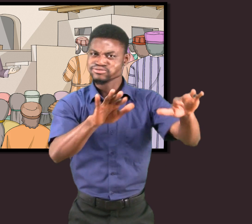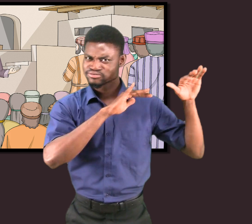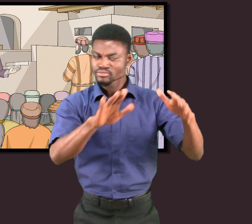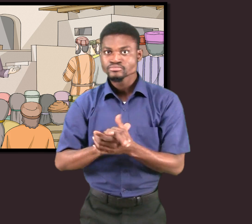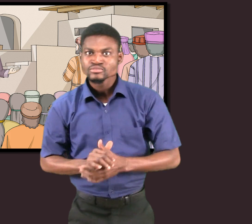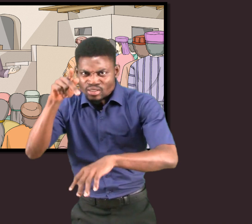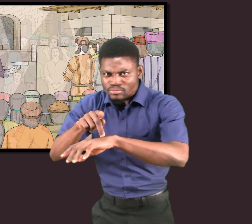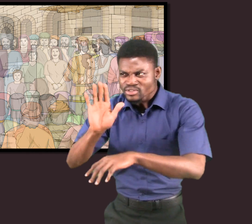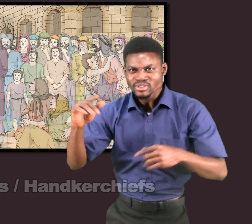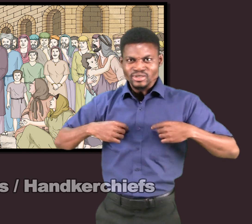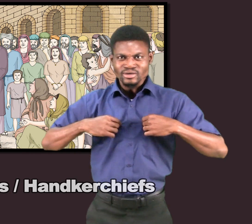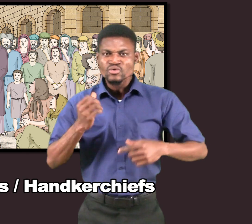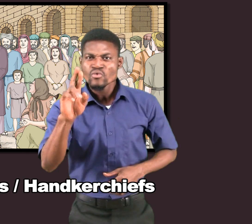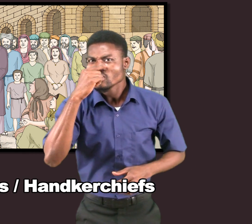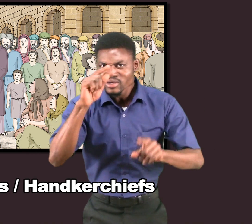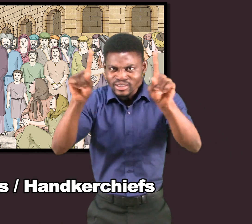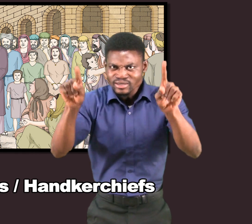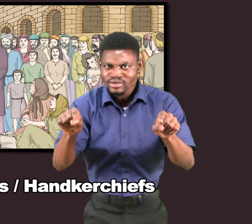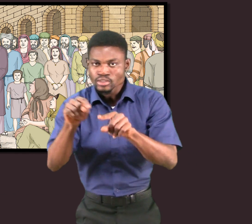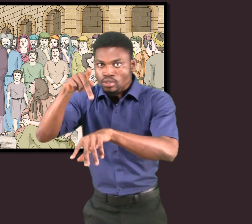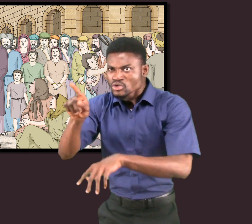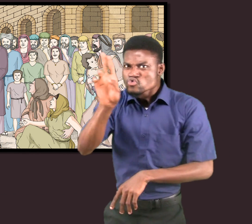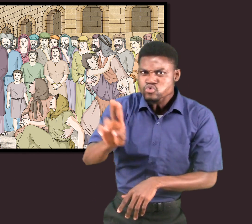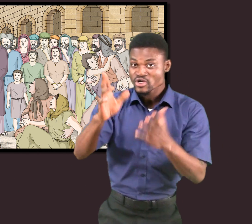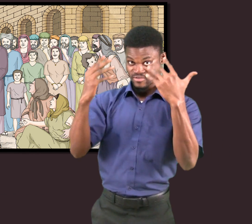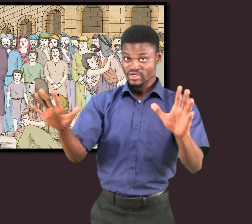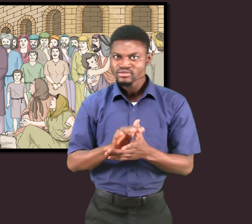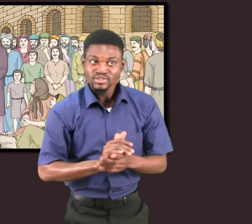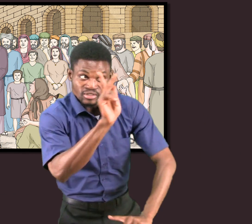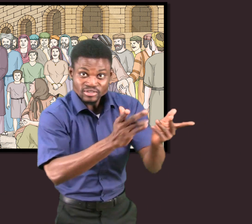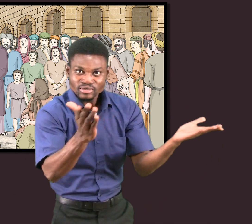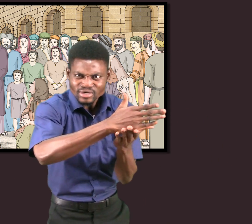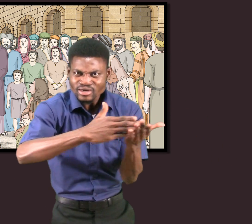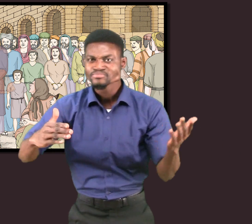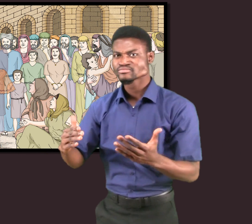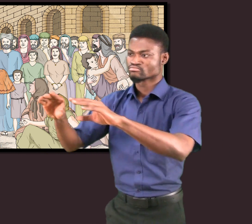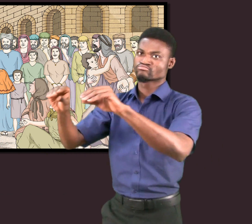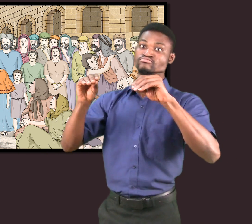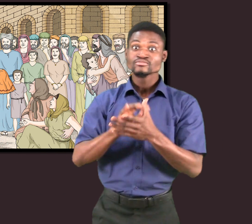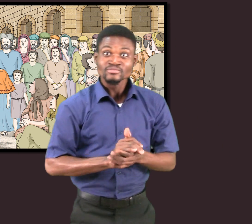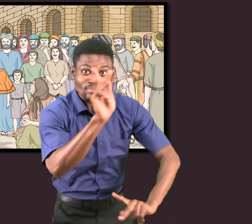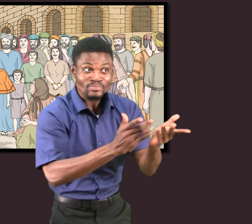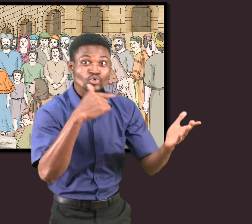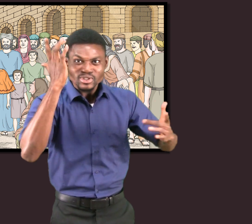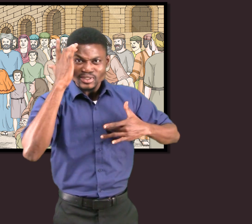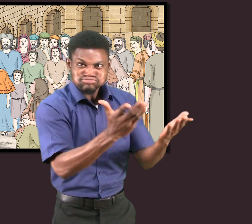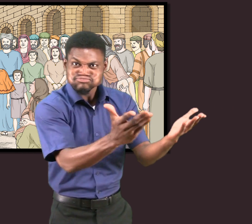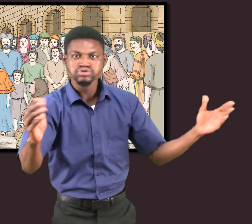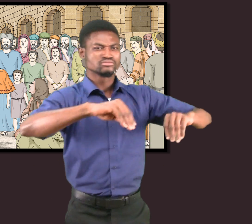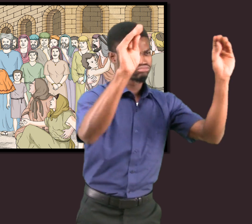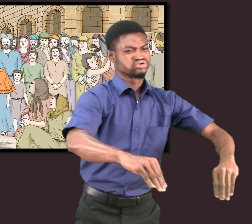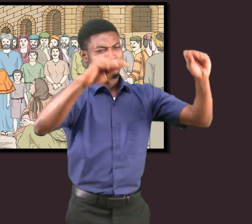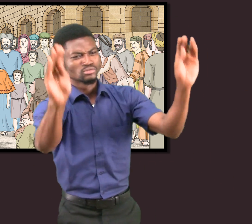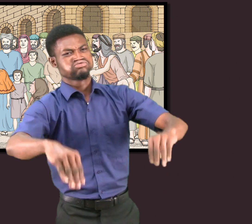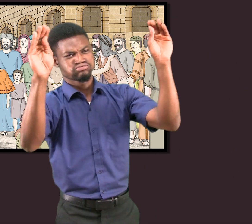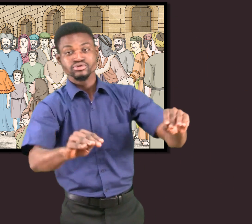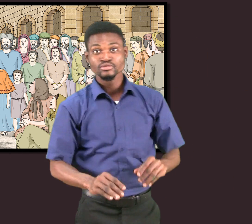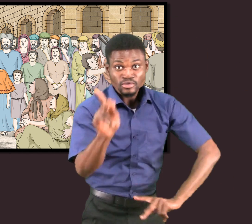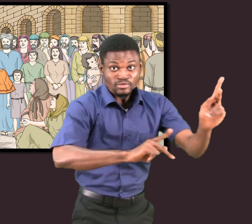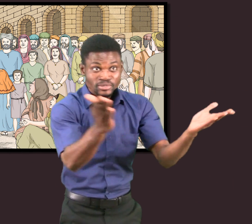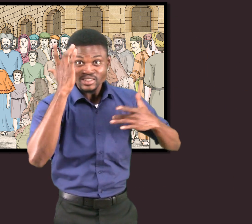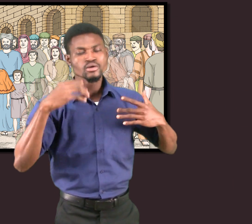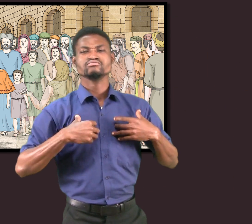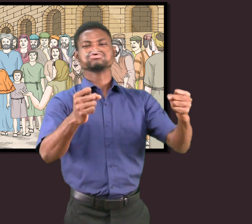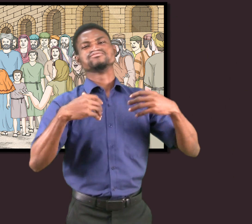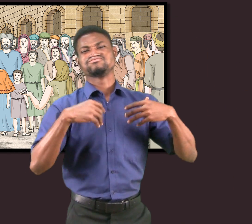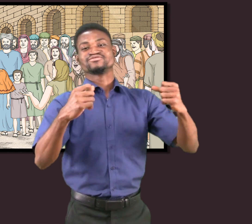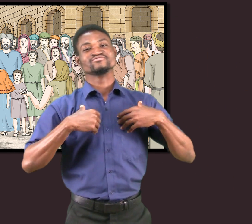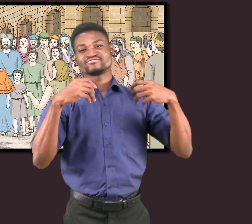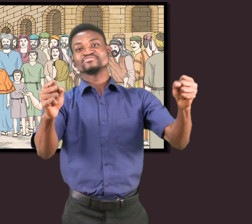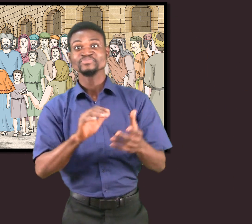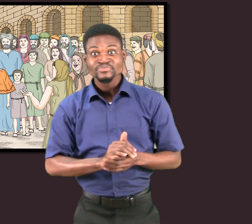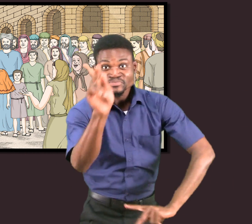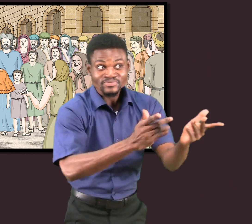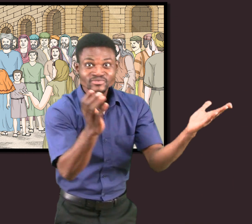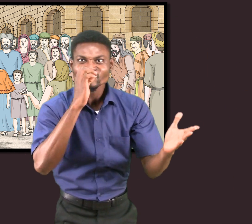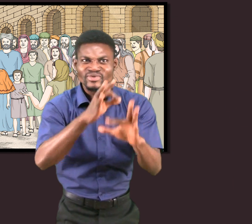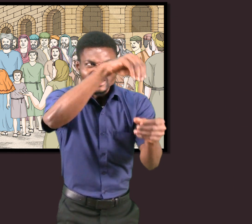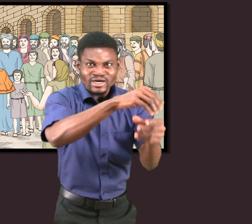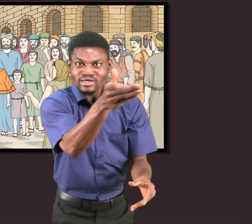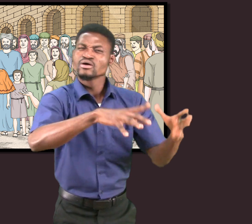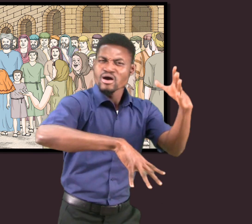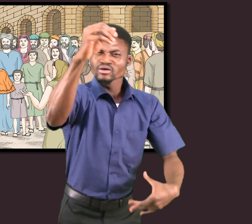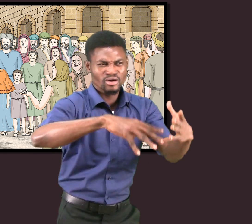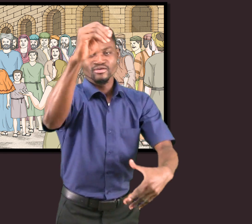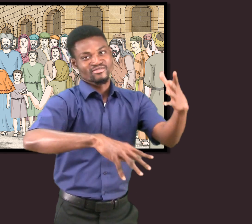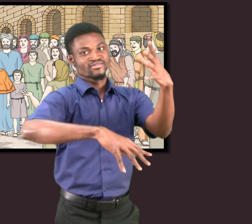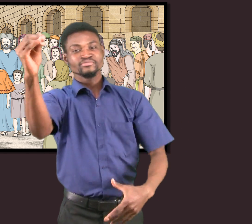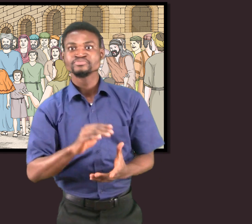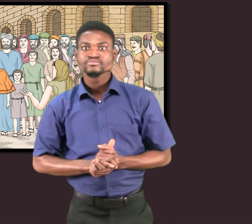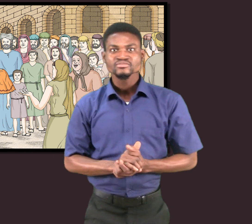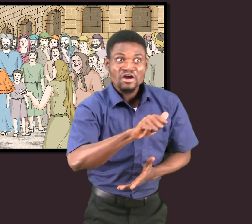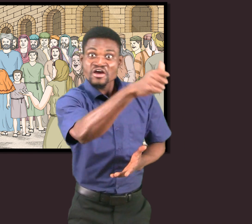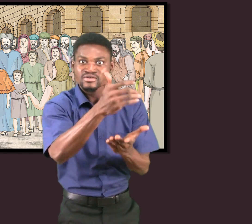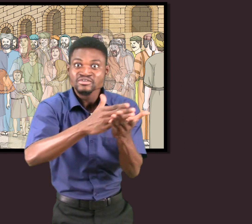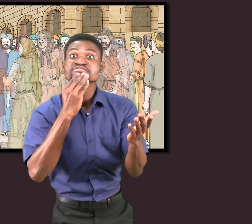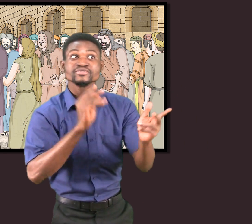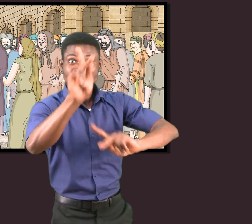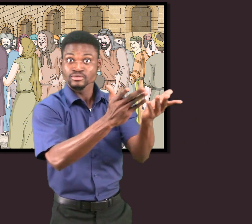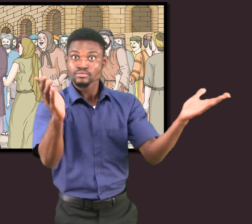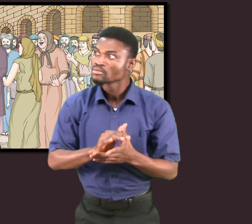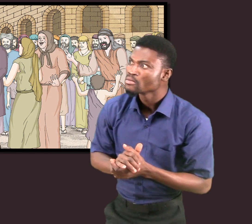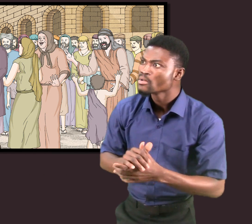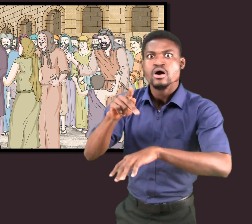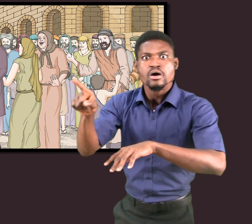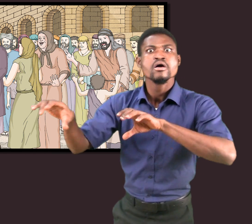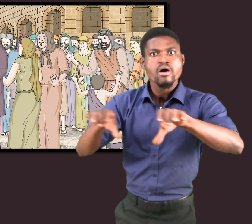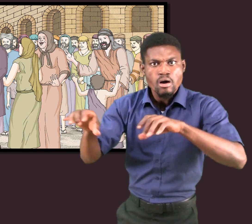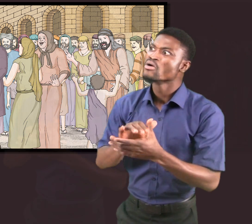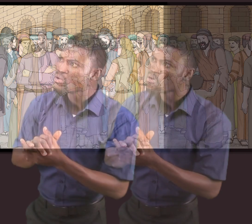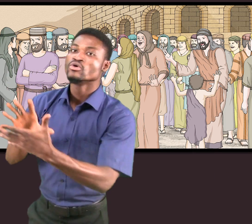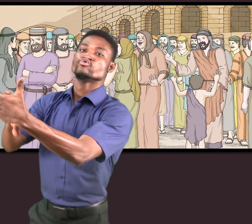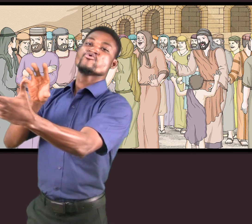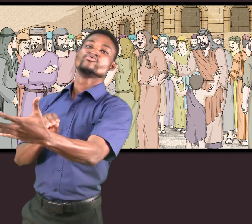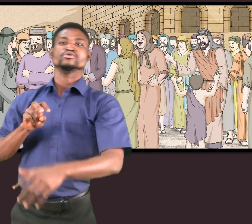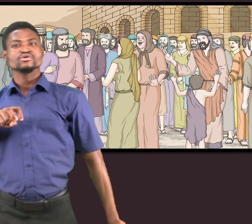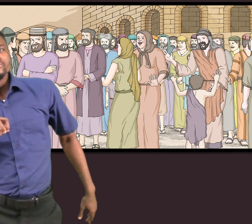God did extraordinary miracles through the hands of Paul, so that even handkerchiefs and aprons that had touched him were taken to the sick, and the diseases and evil spirits left them.